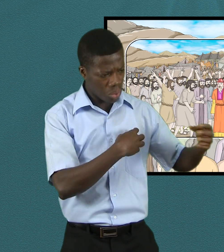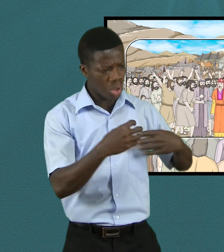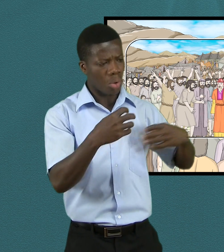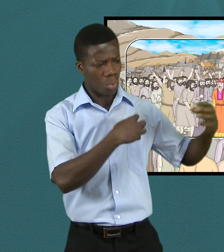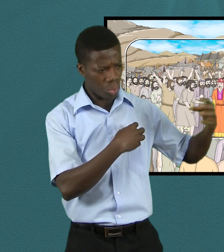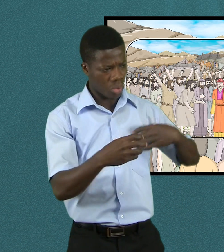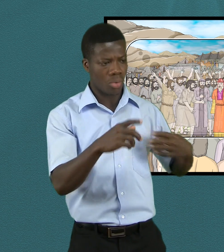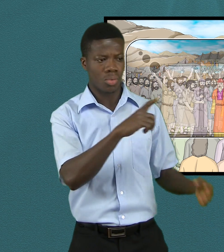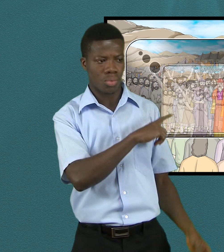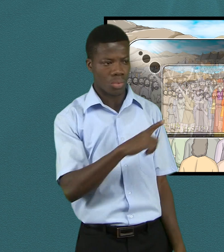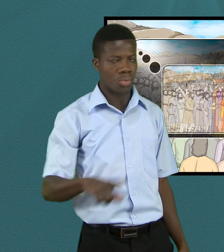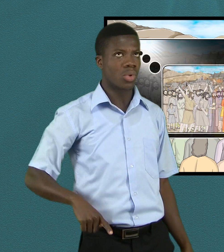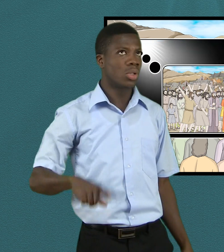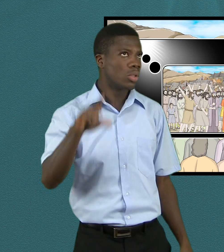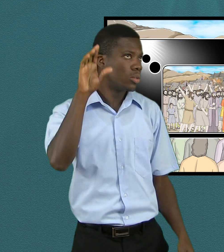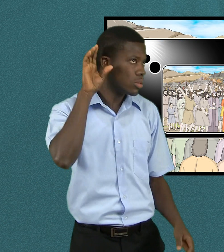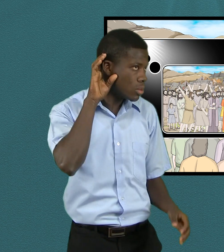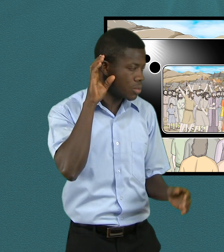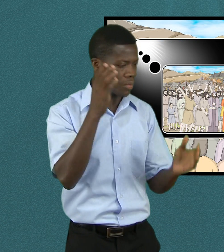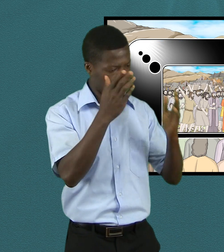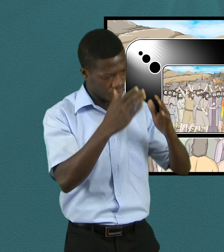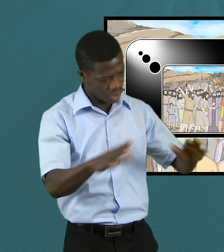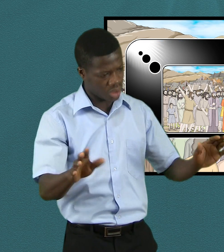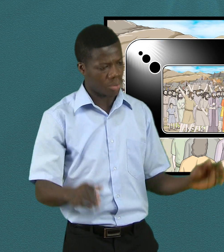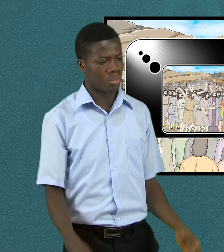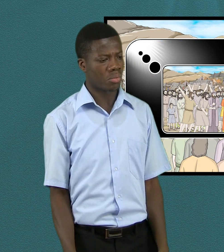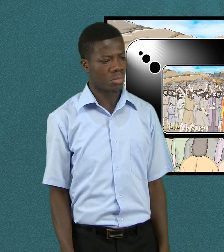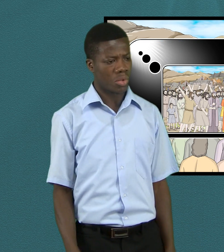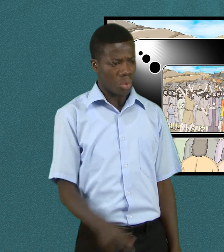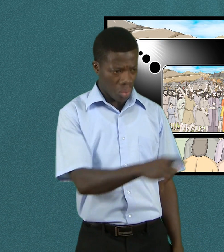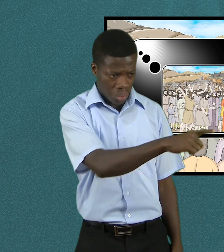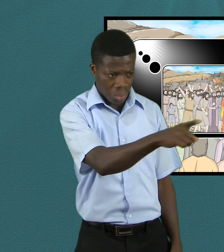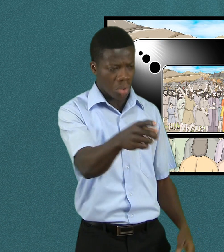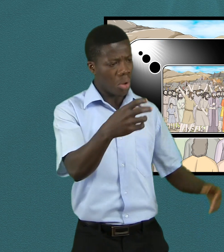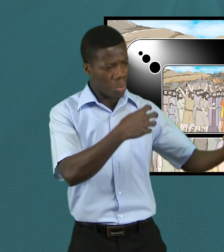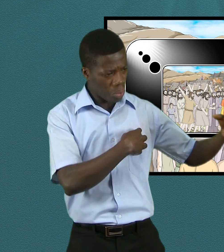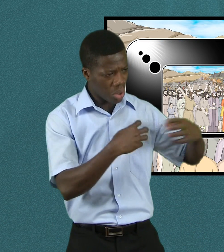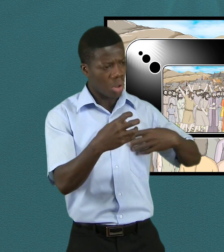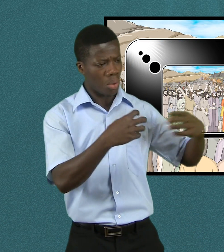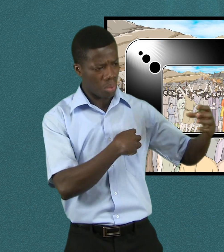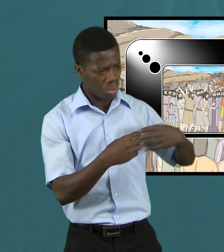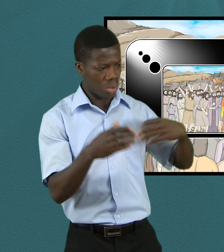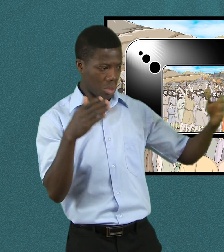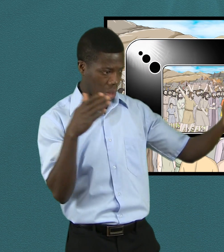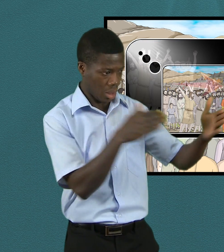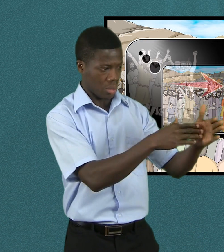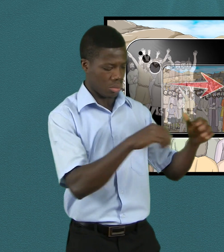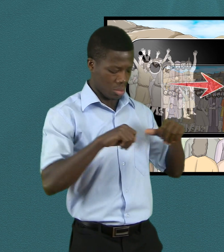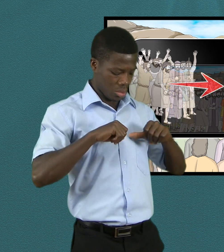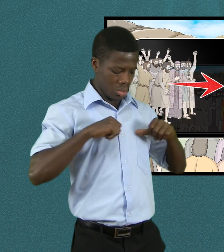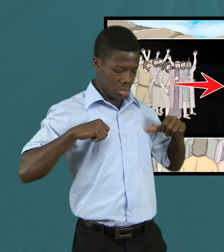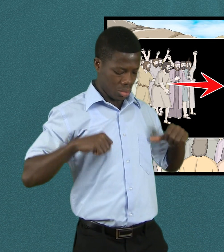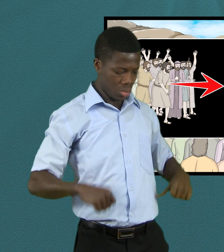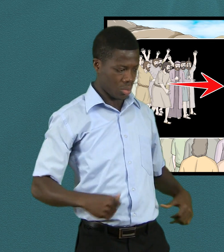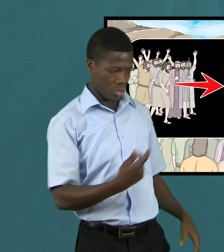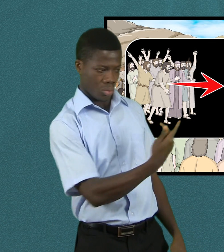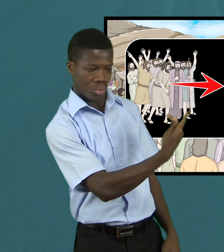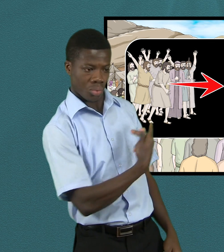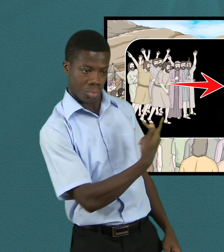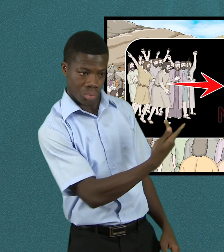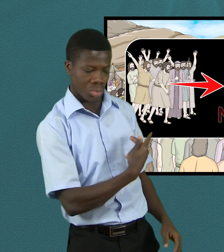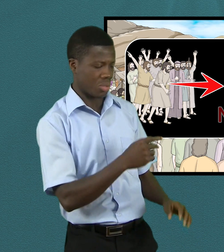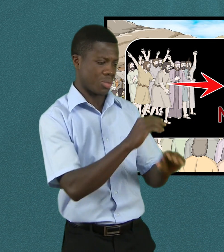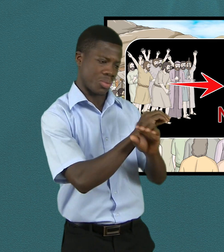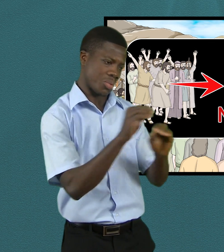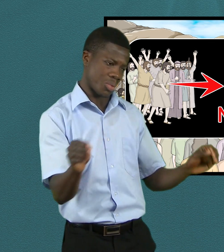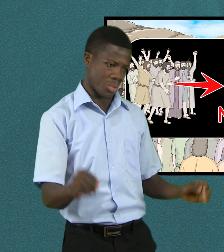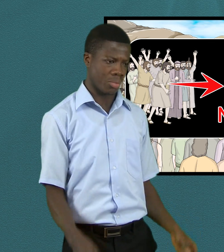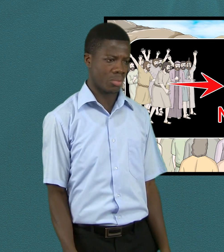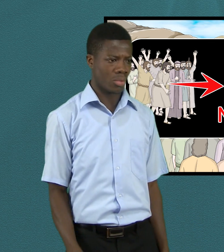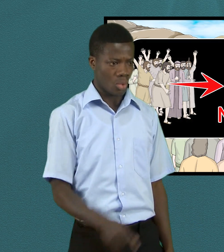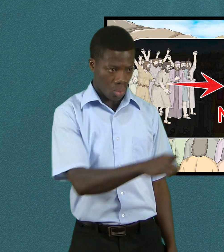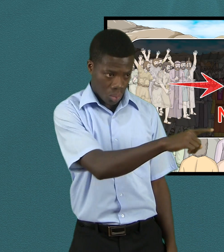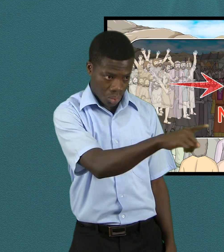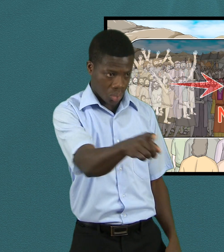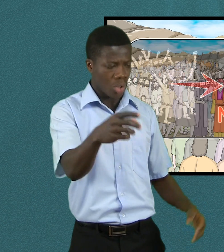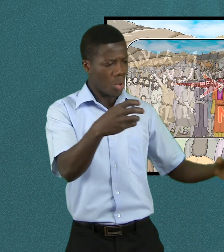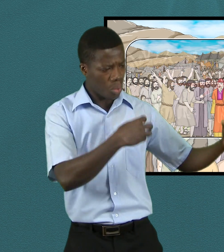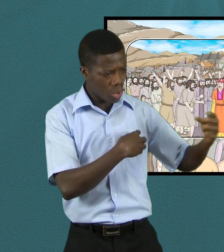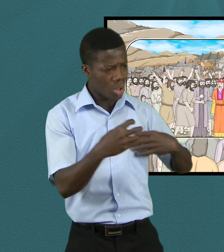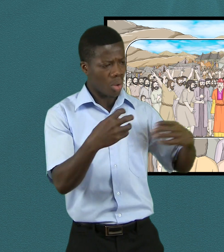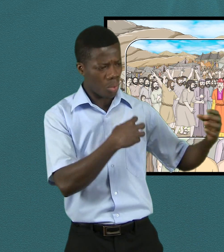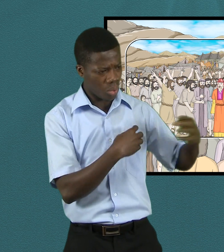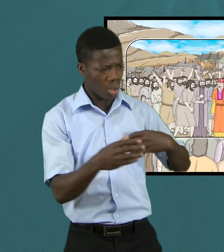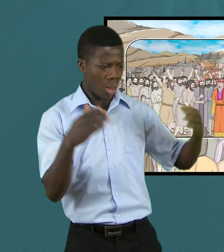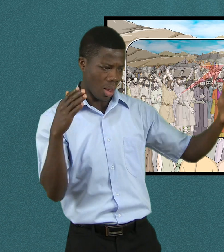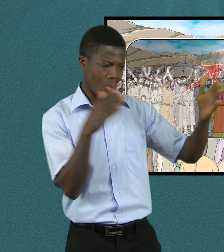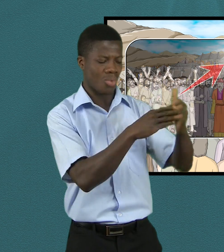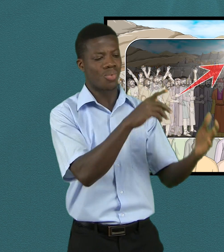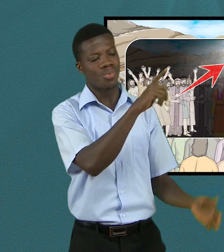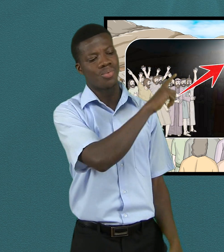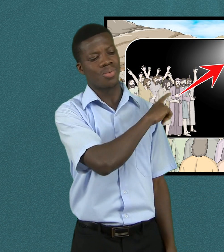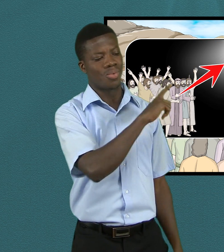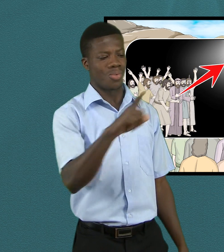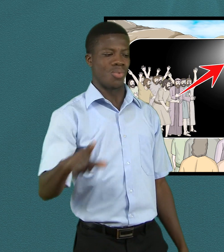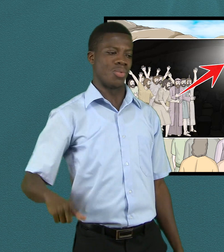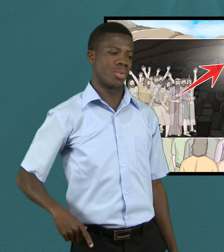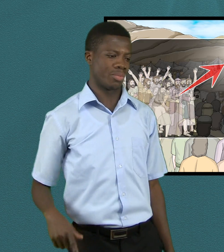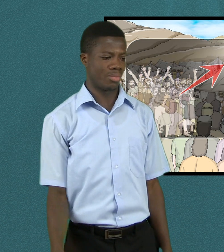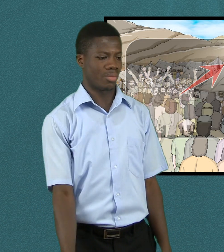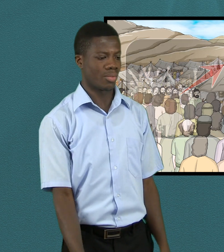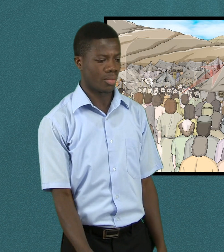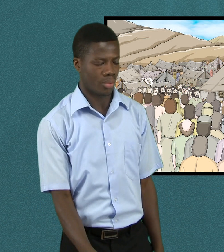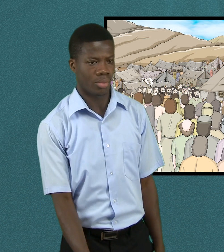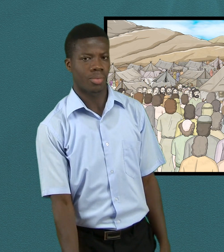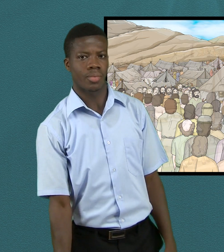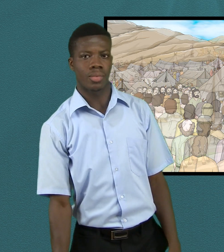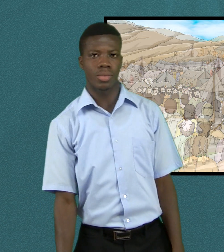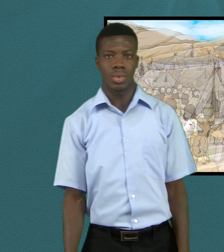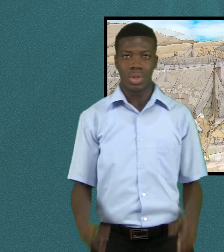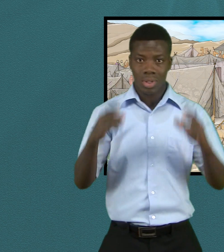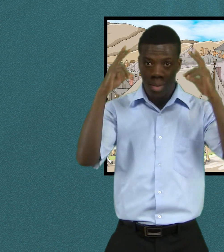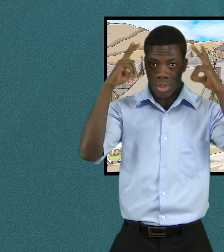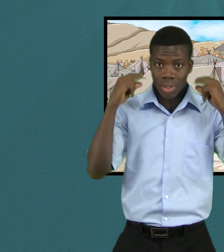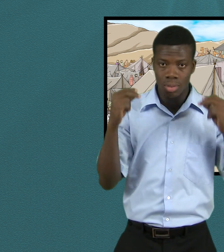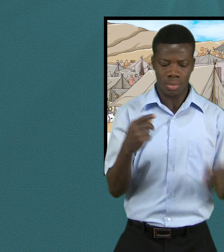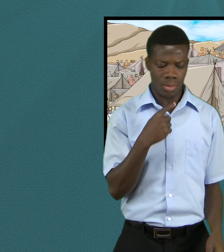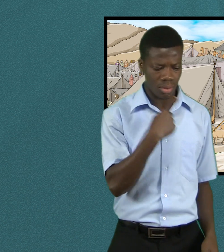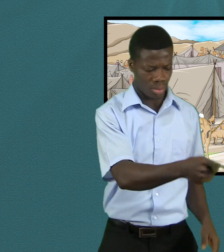Who are we? Your grumblings are not against us but against the LORD.”